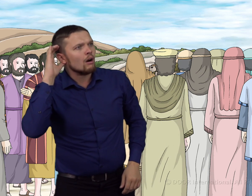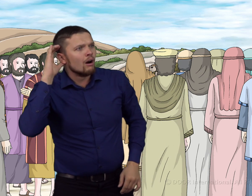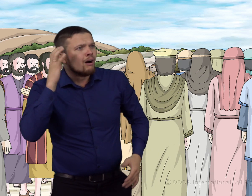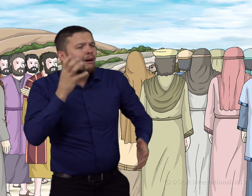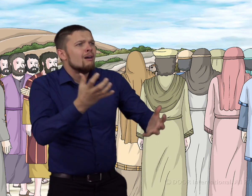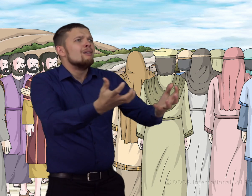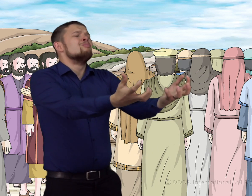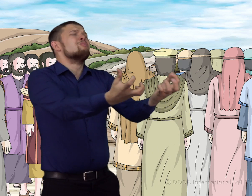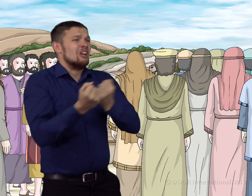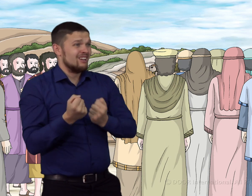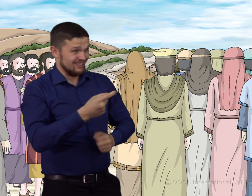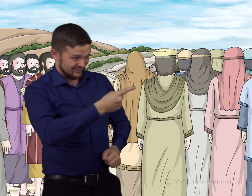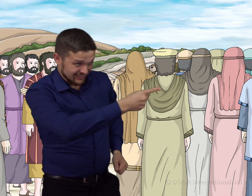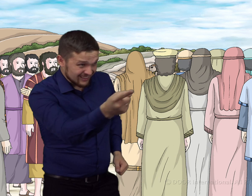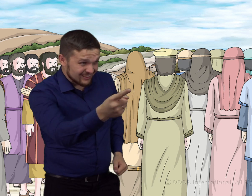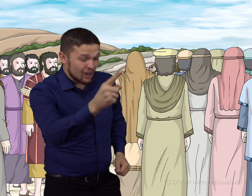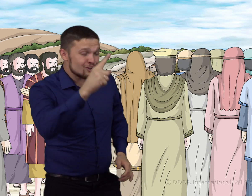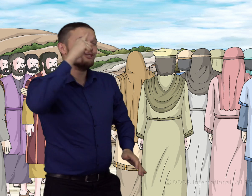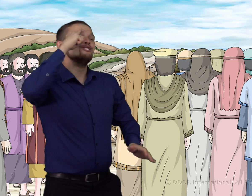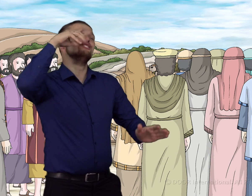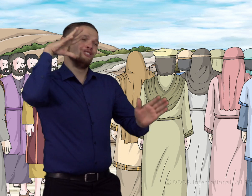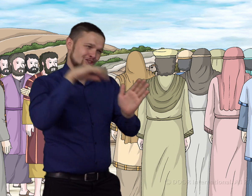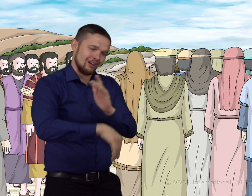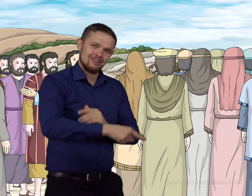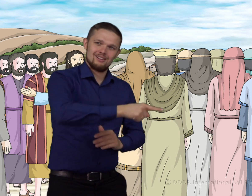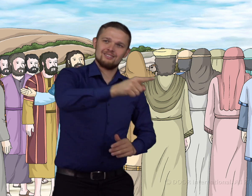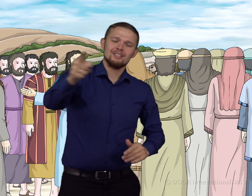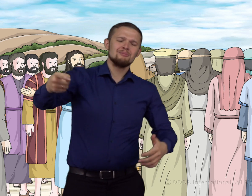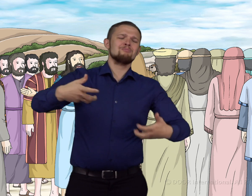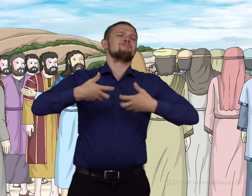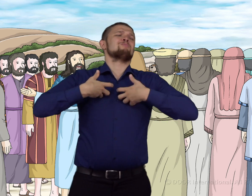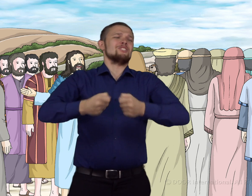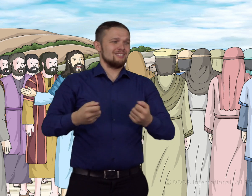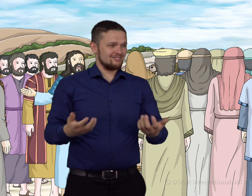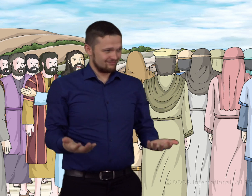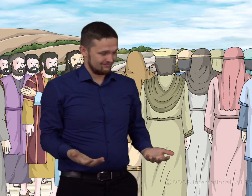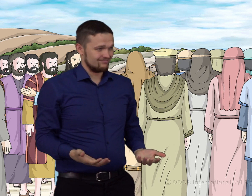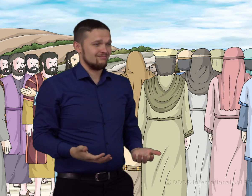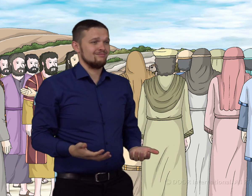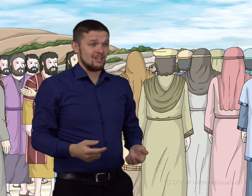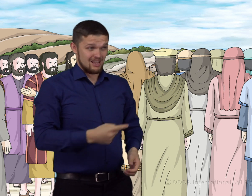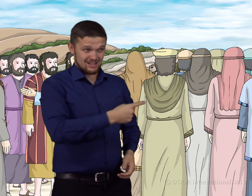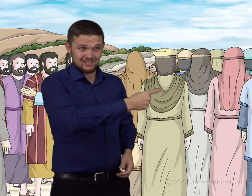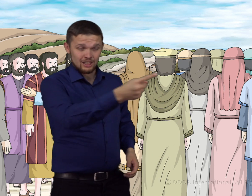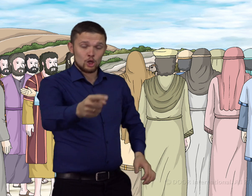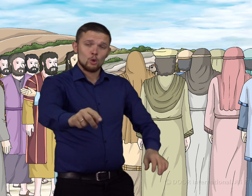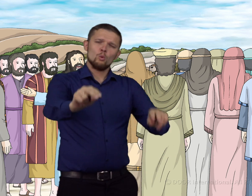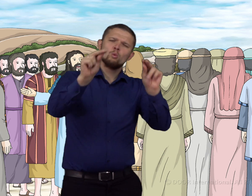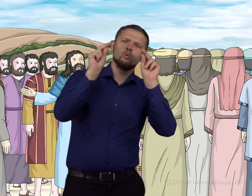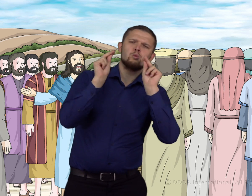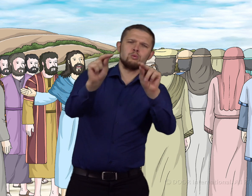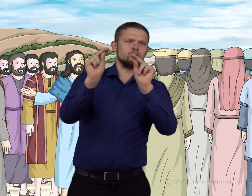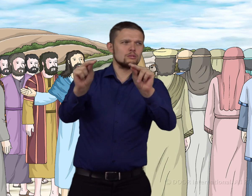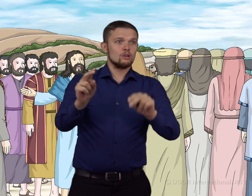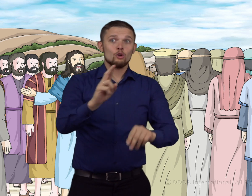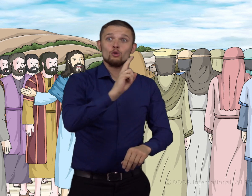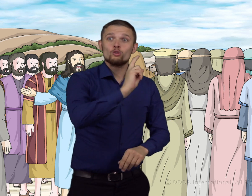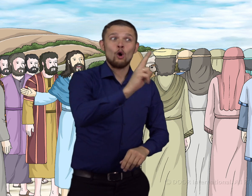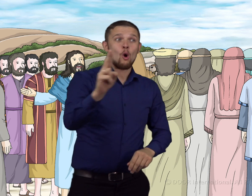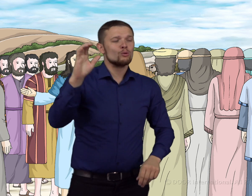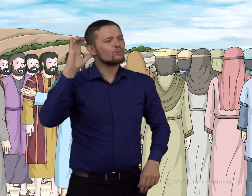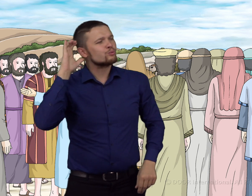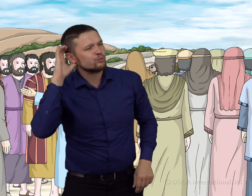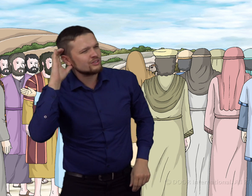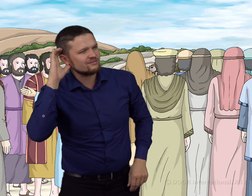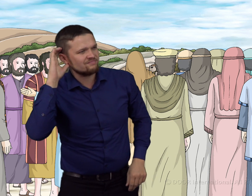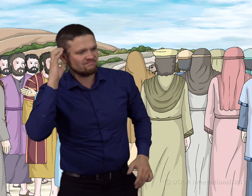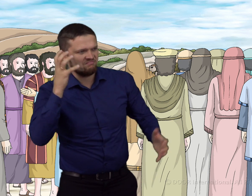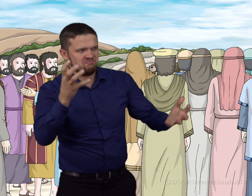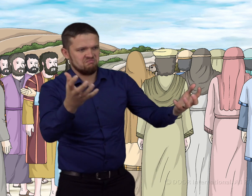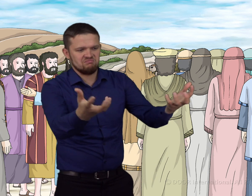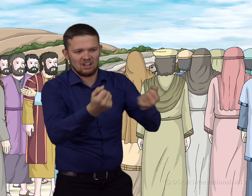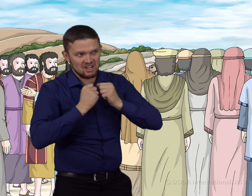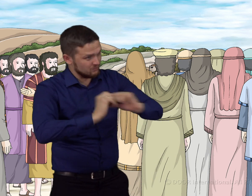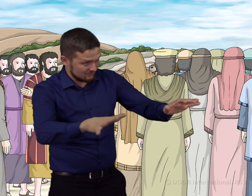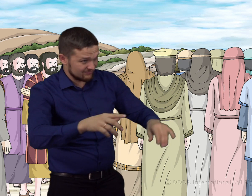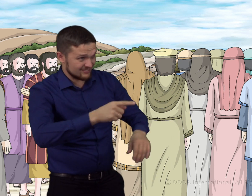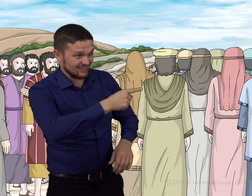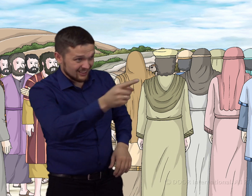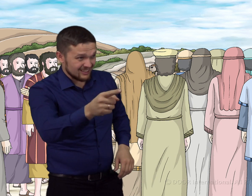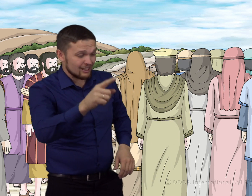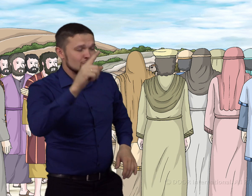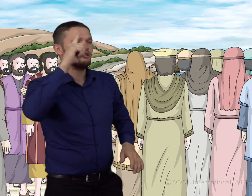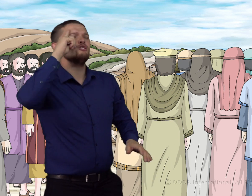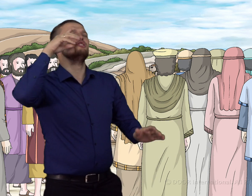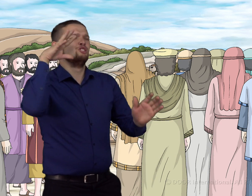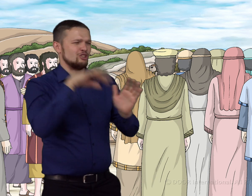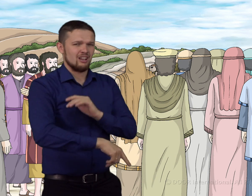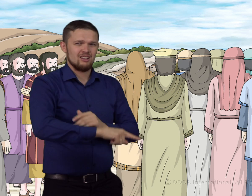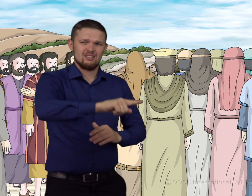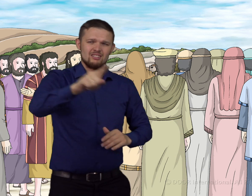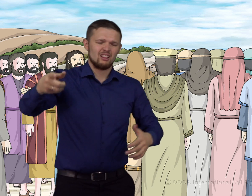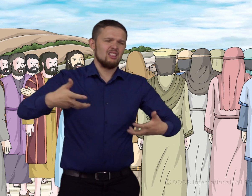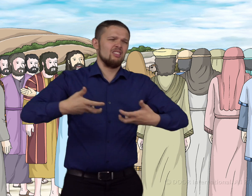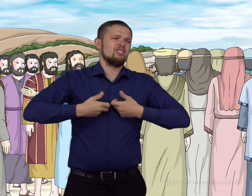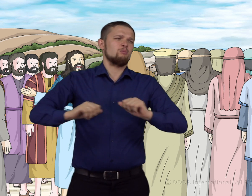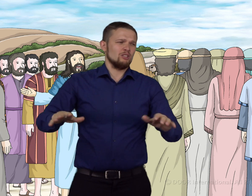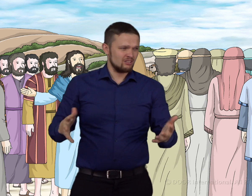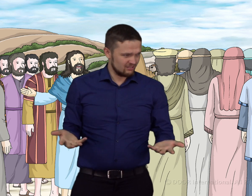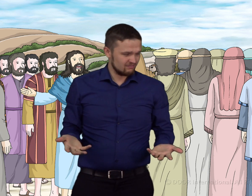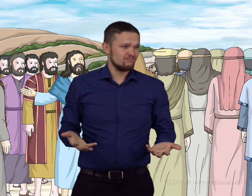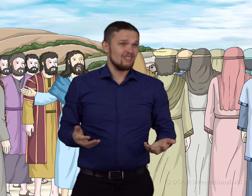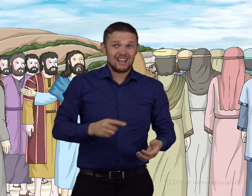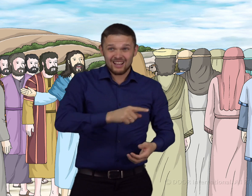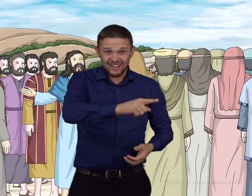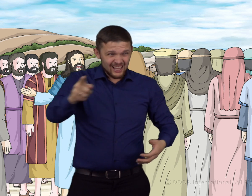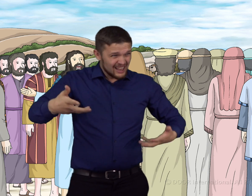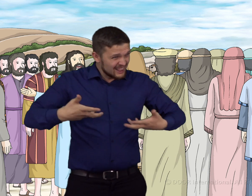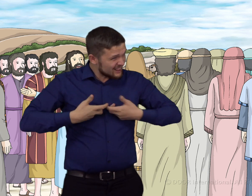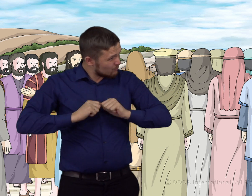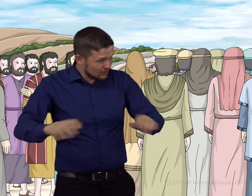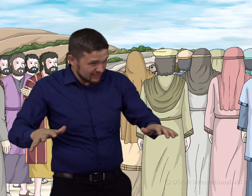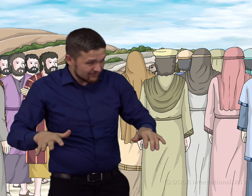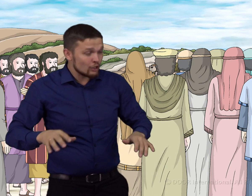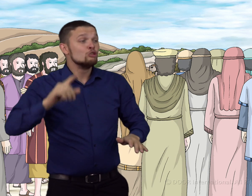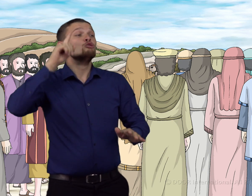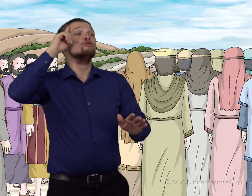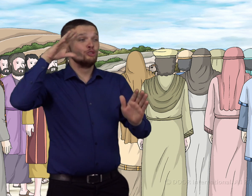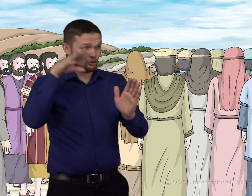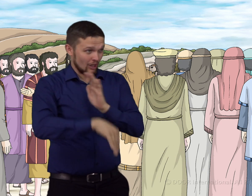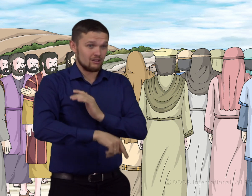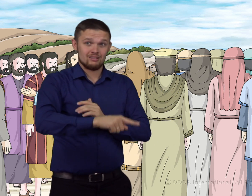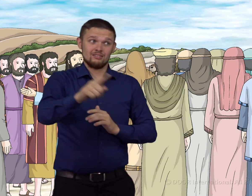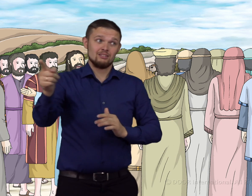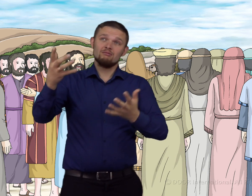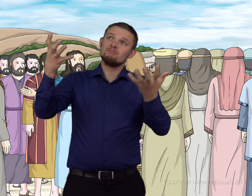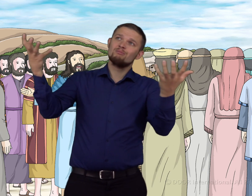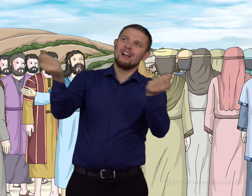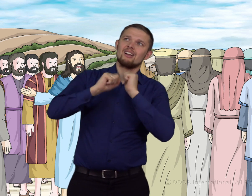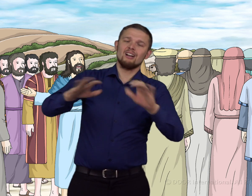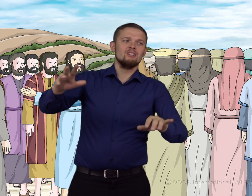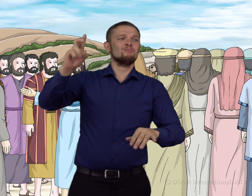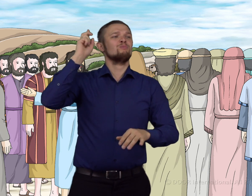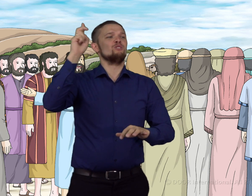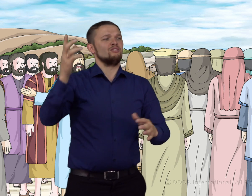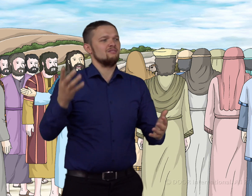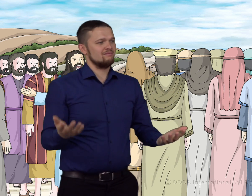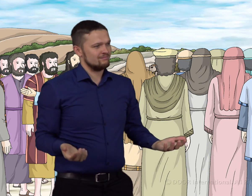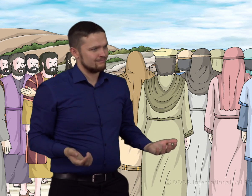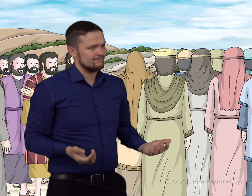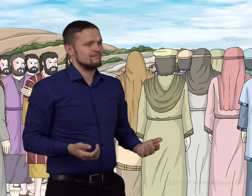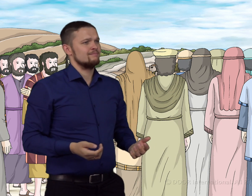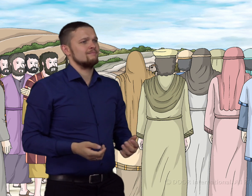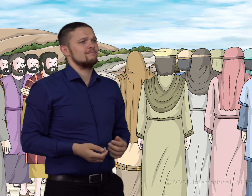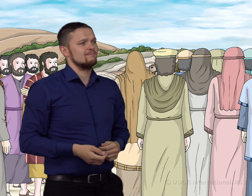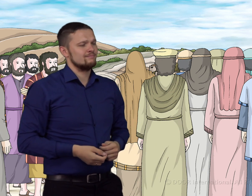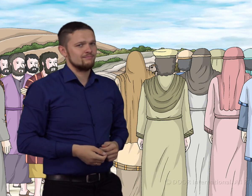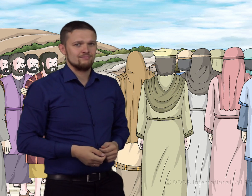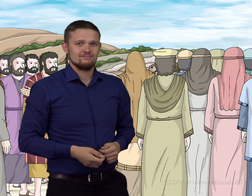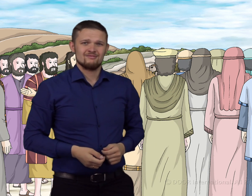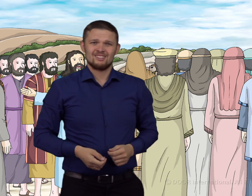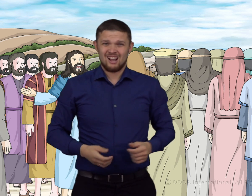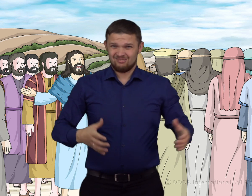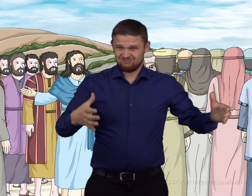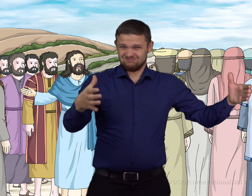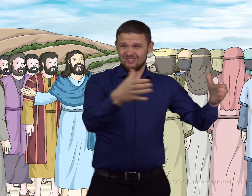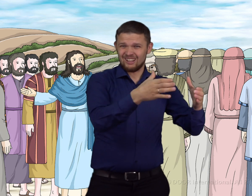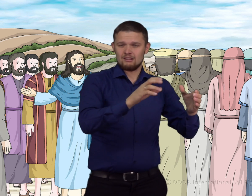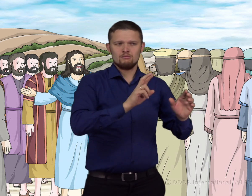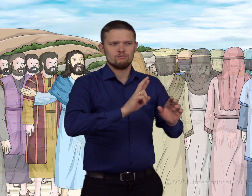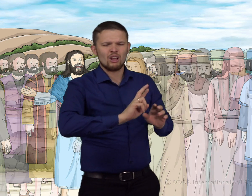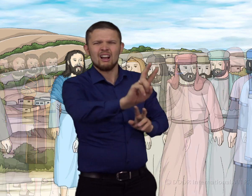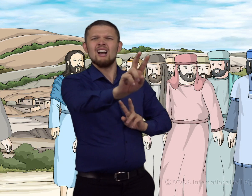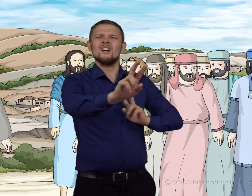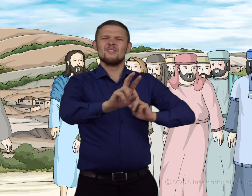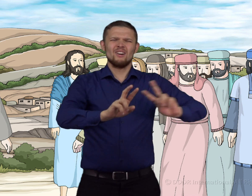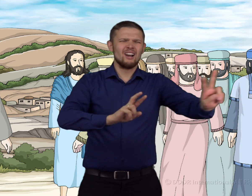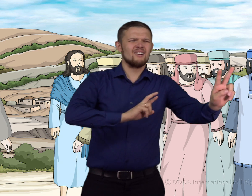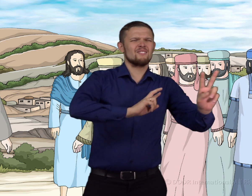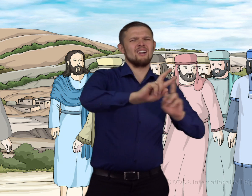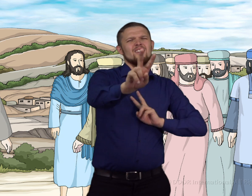whoever rejects you rejects Me; and whoever rejects Me rejects the One who sent Me.”